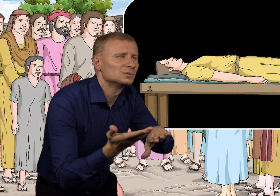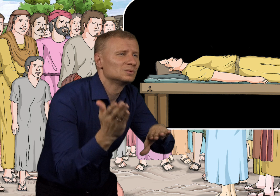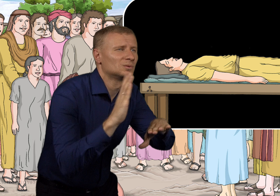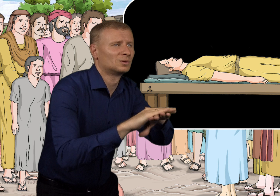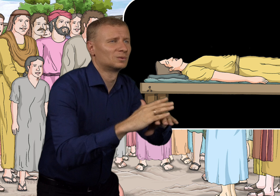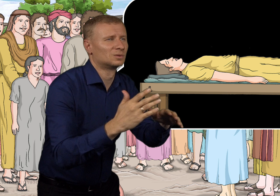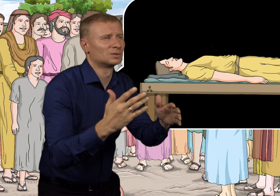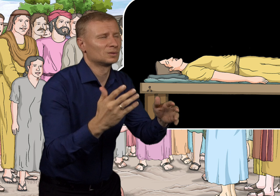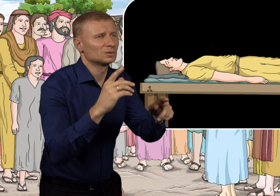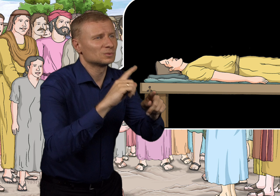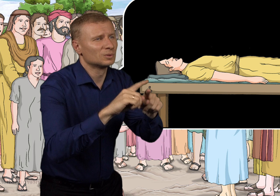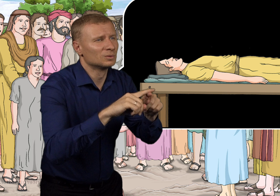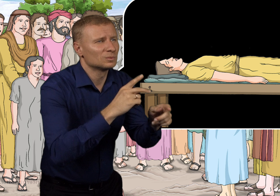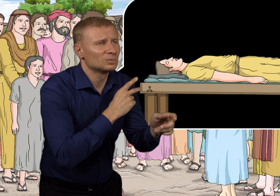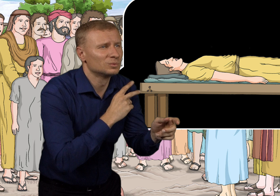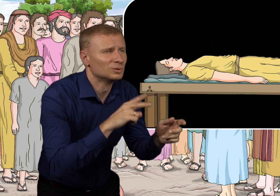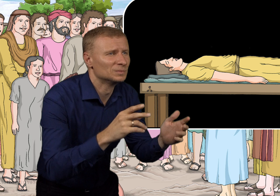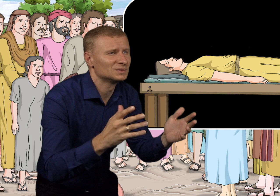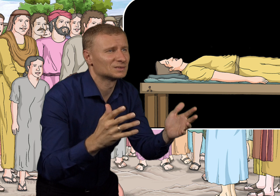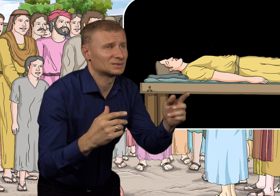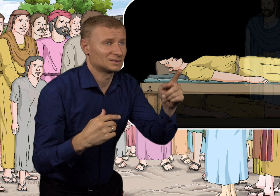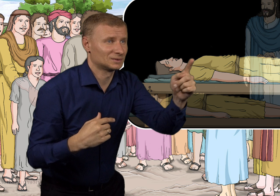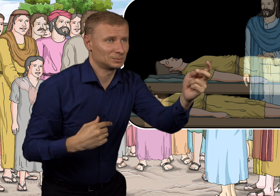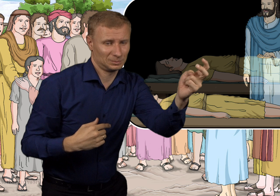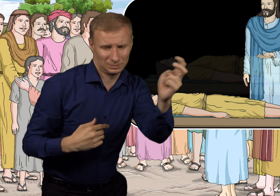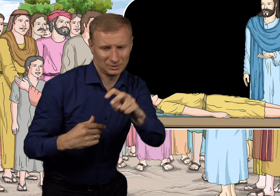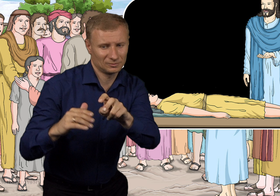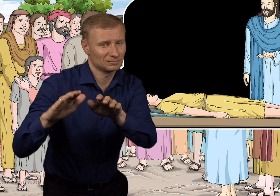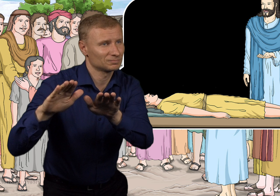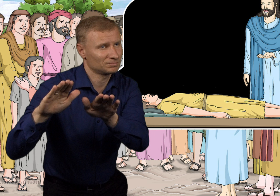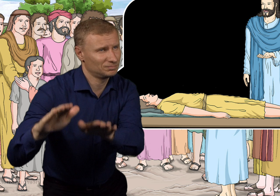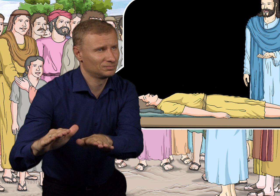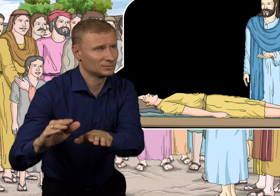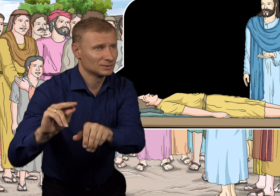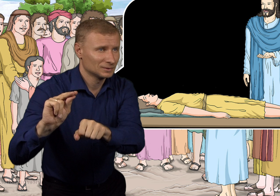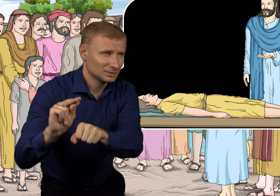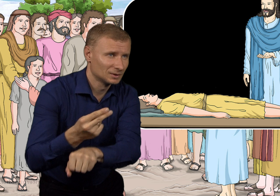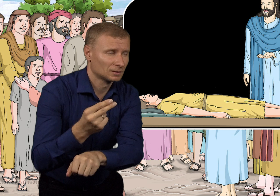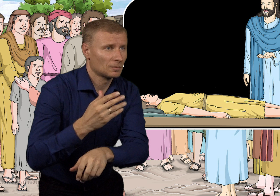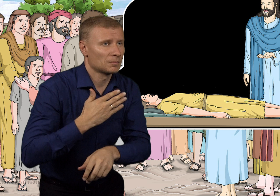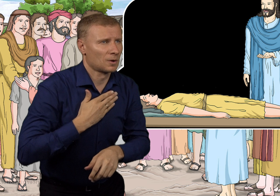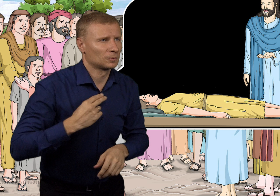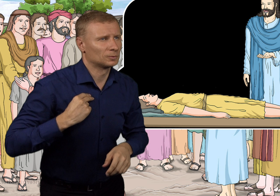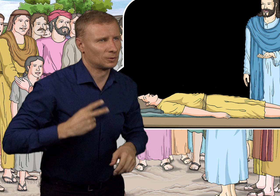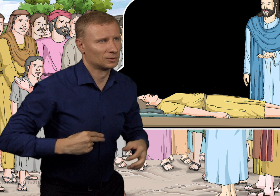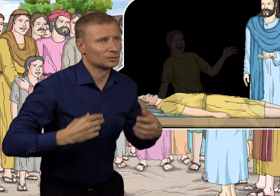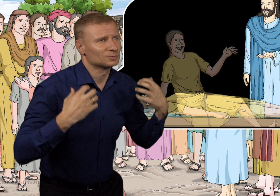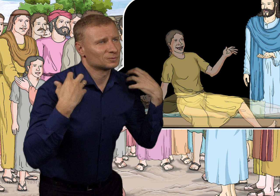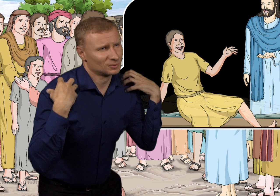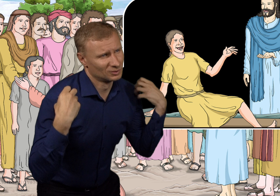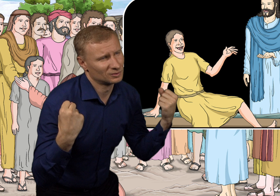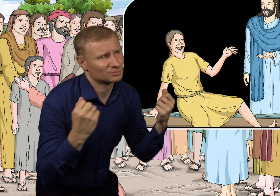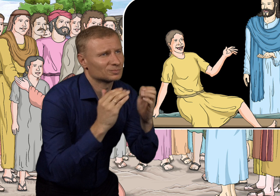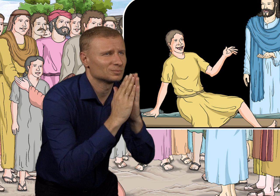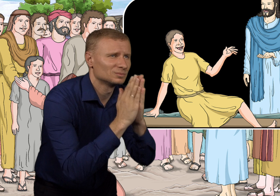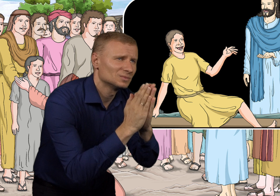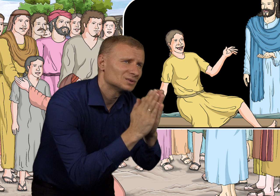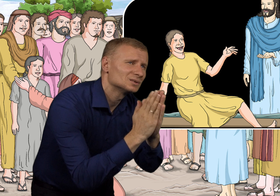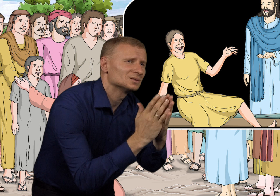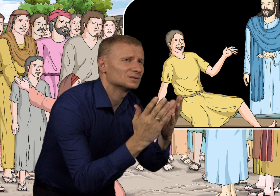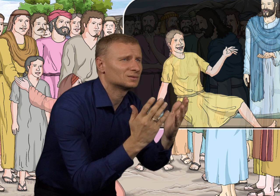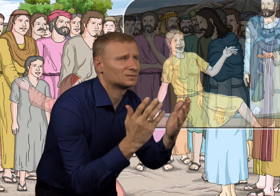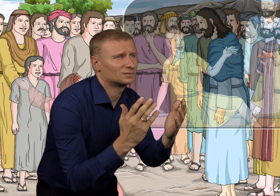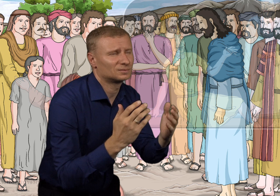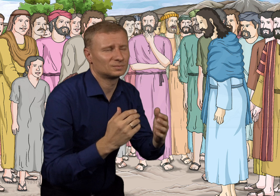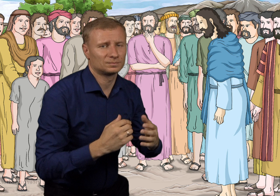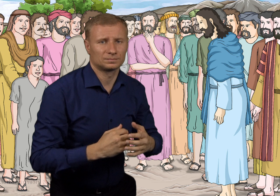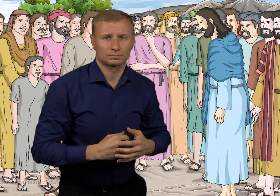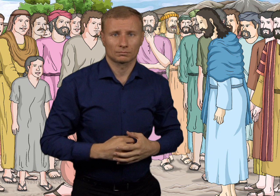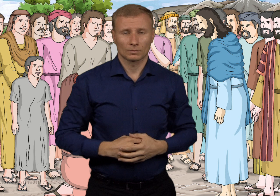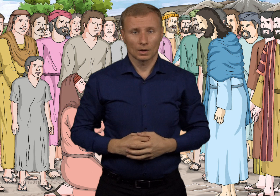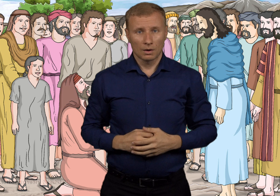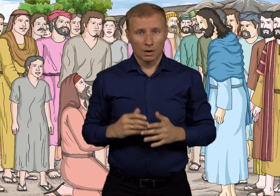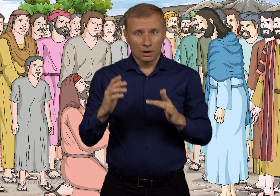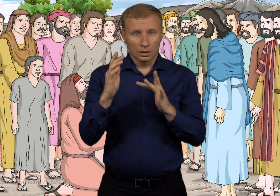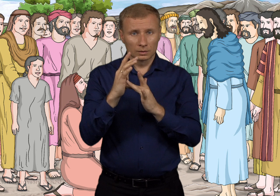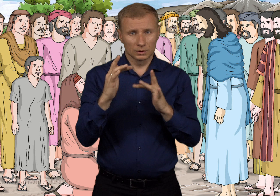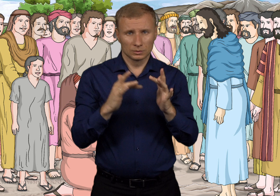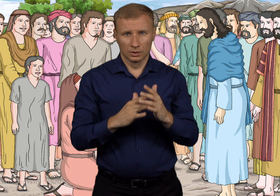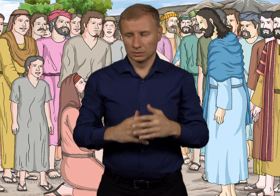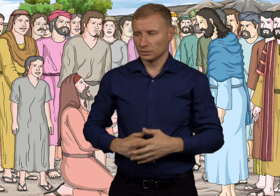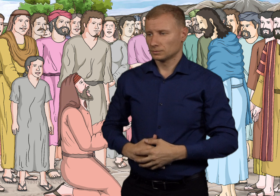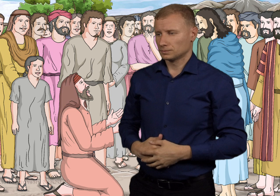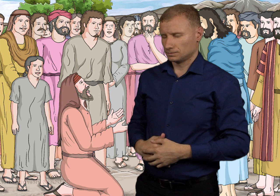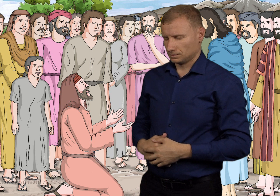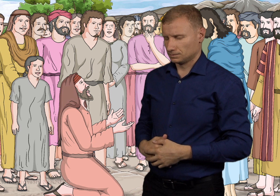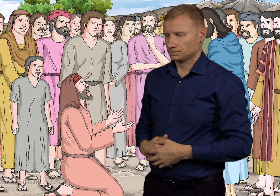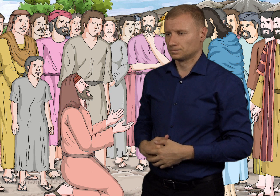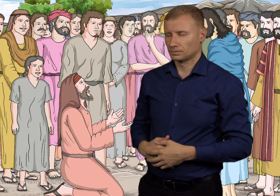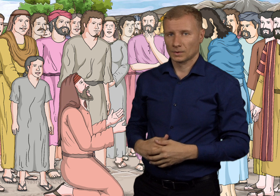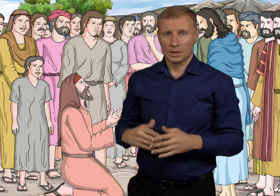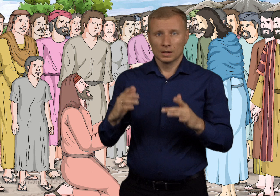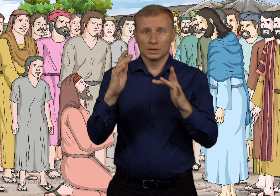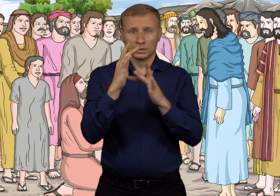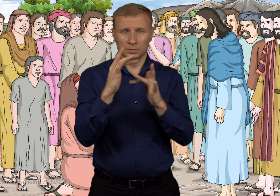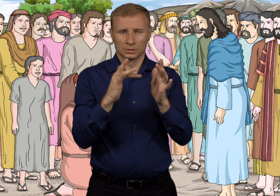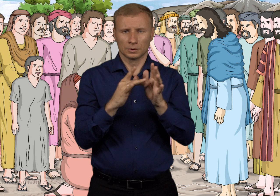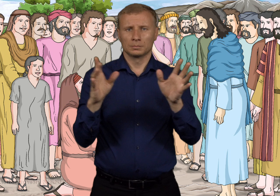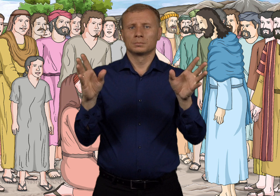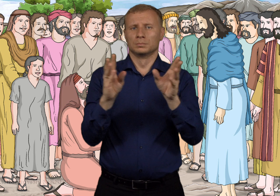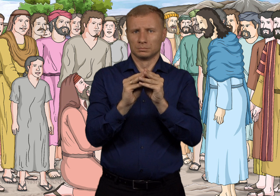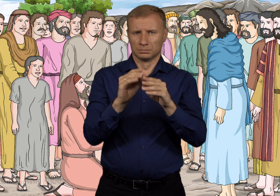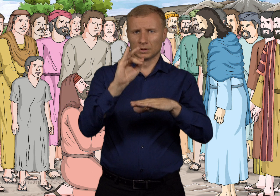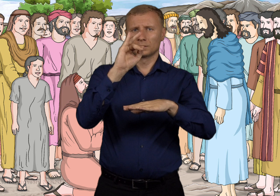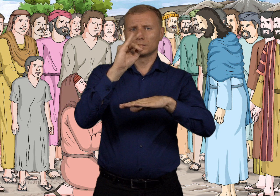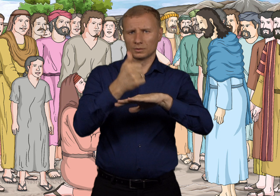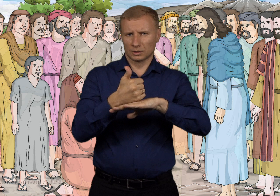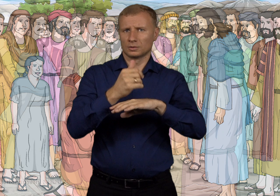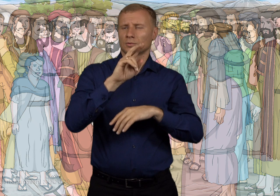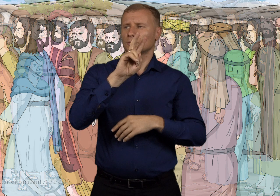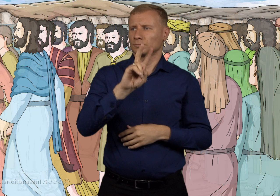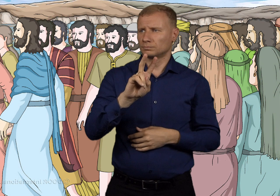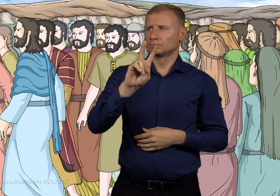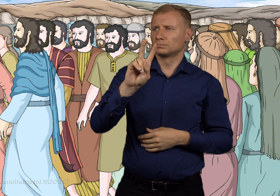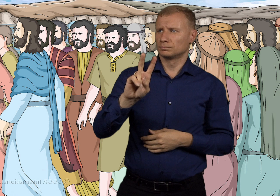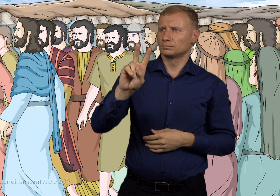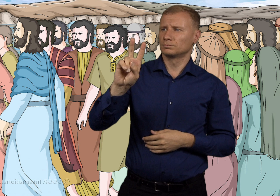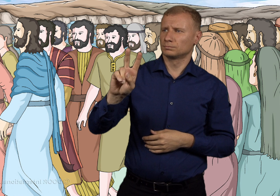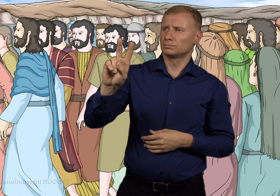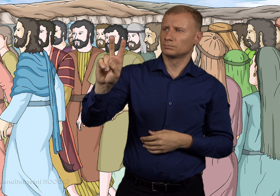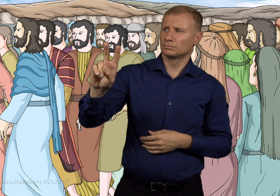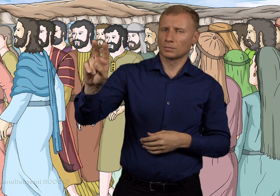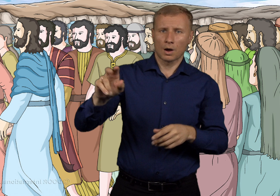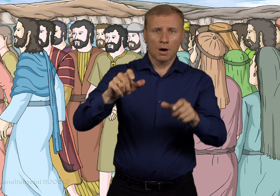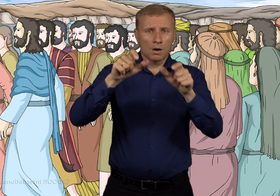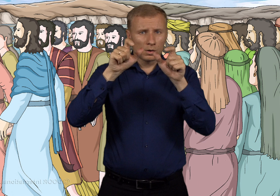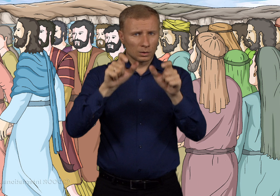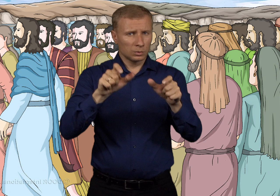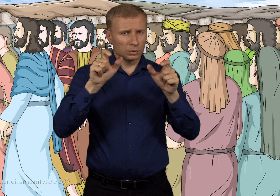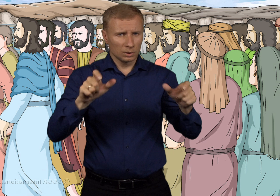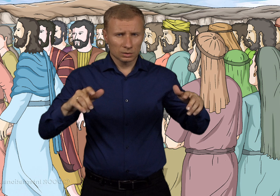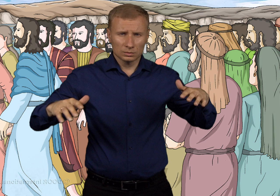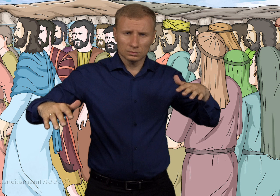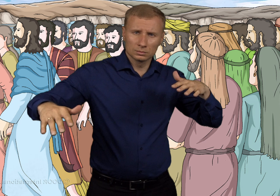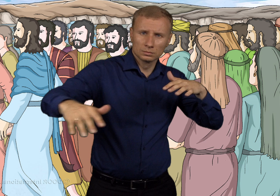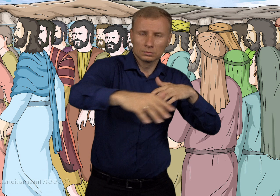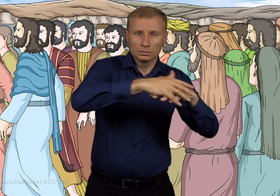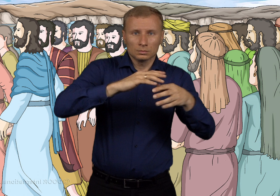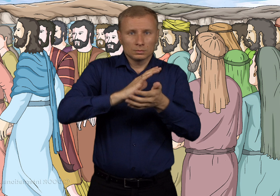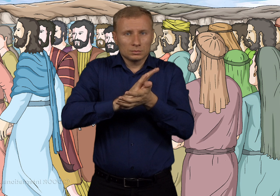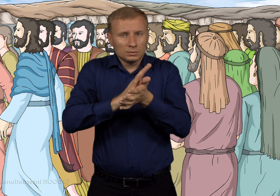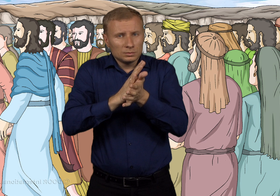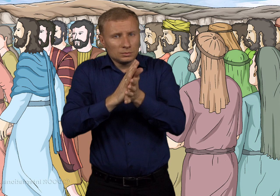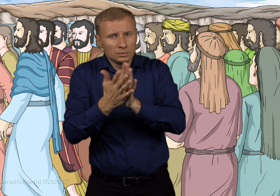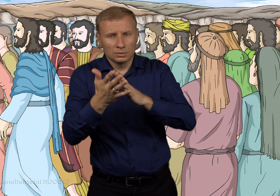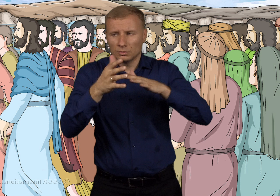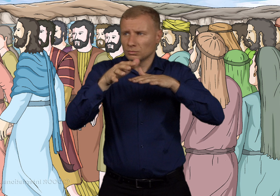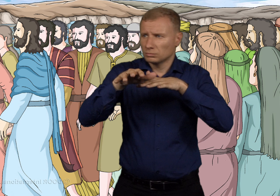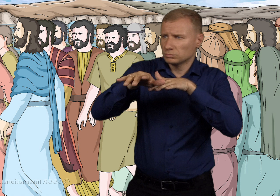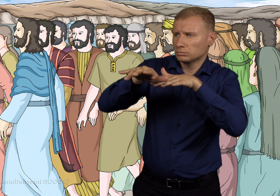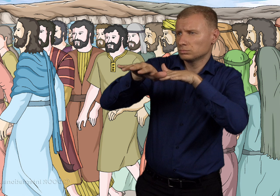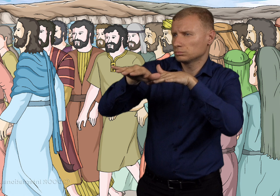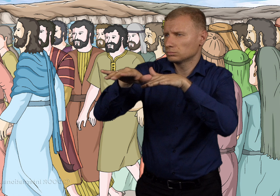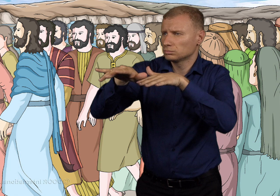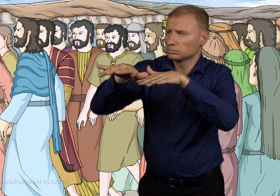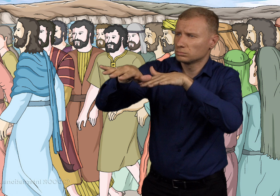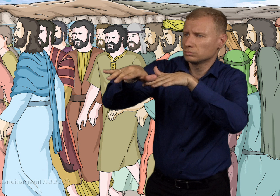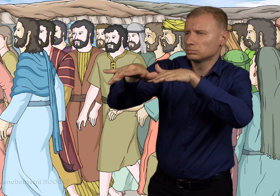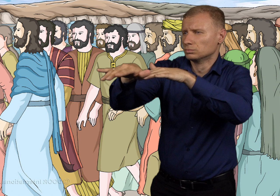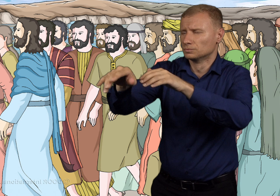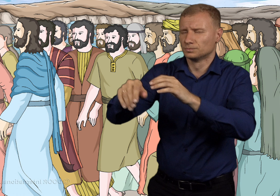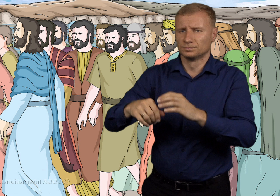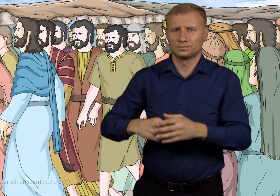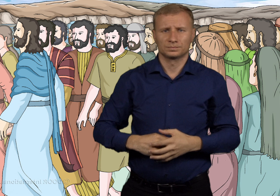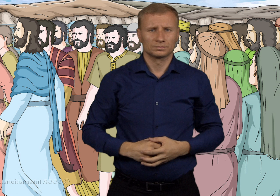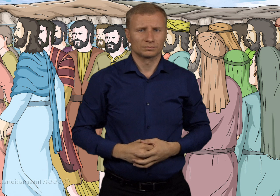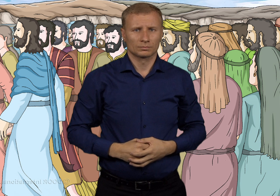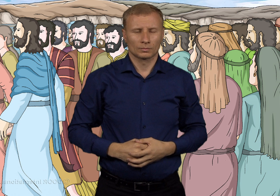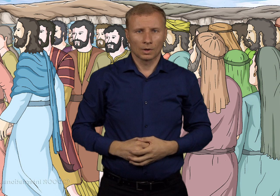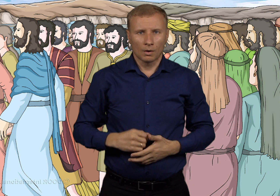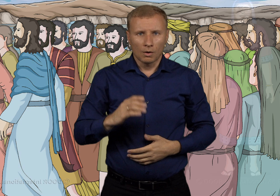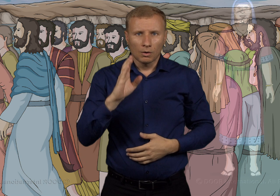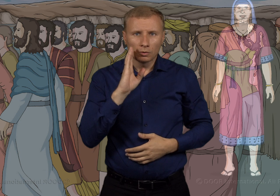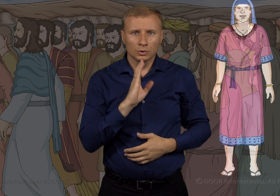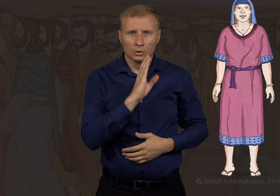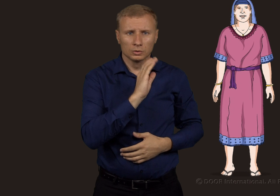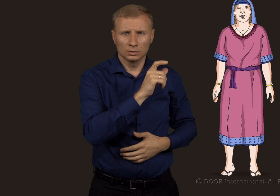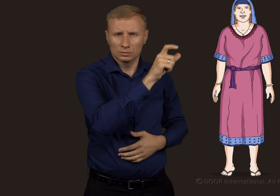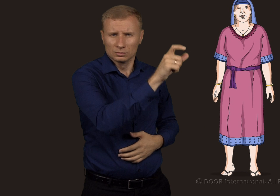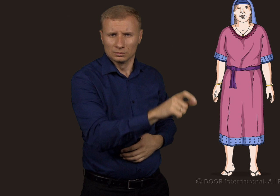Please come and place Your hands on her, so that she will be healed and live.” So Jesus went with him, and a large crowd followed and pressed around Him.